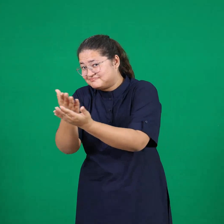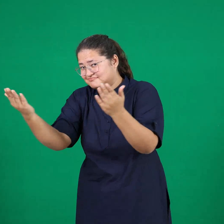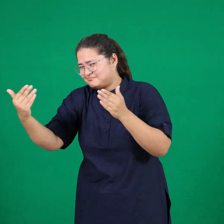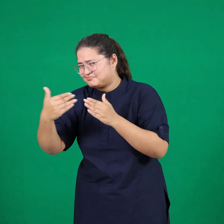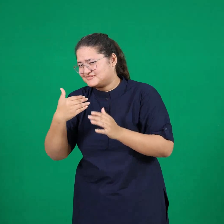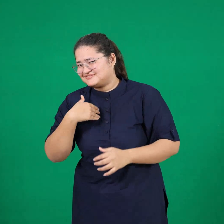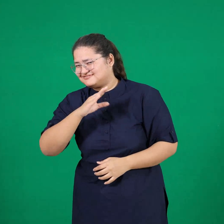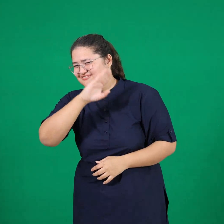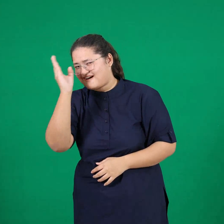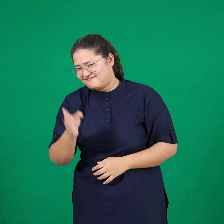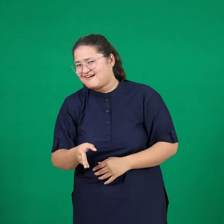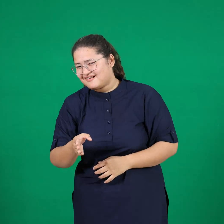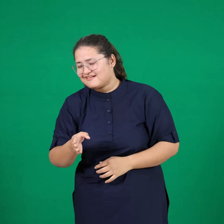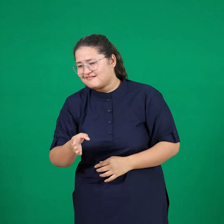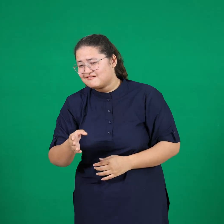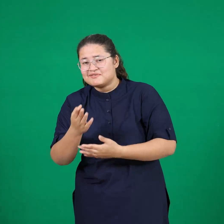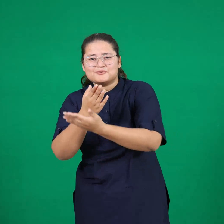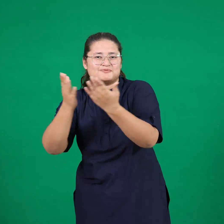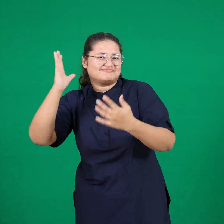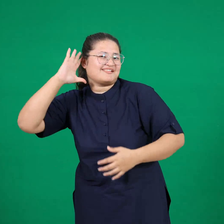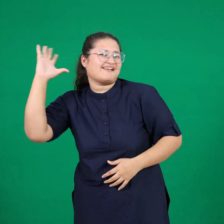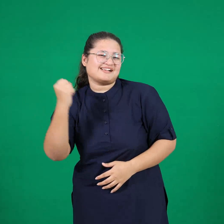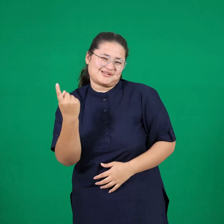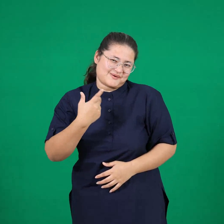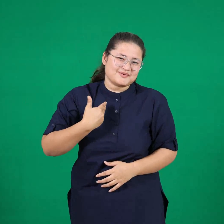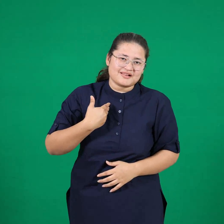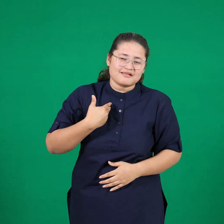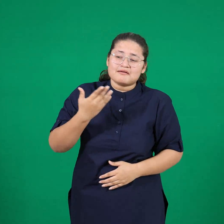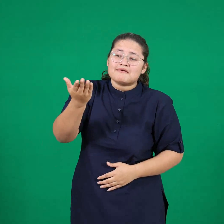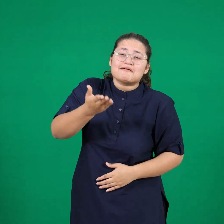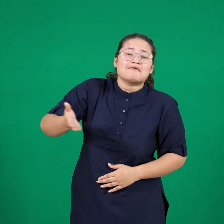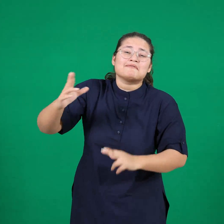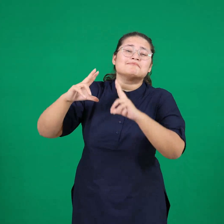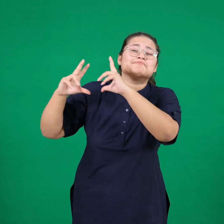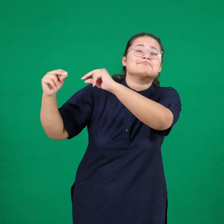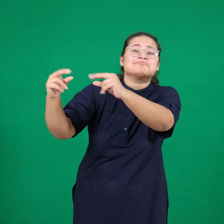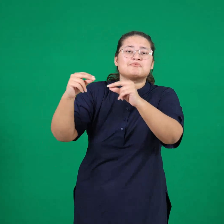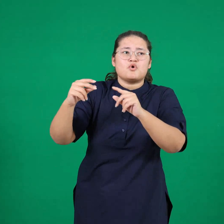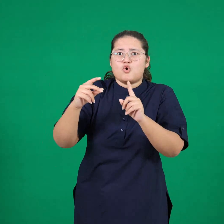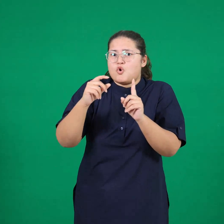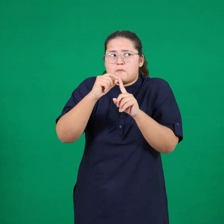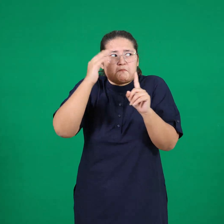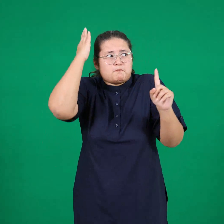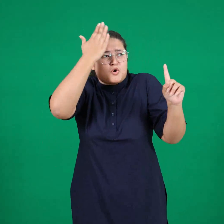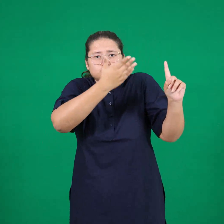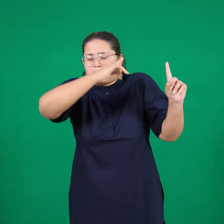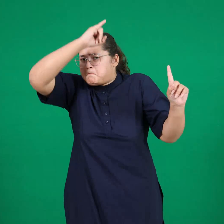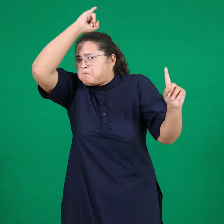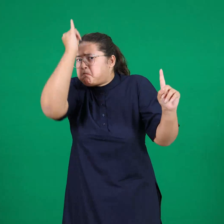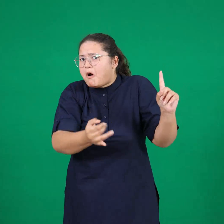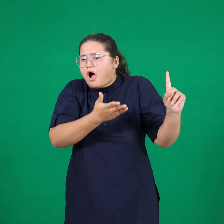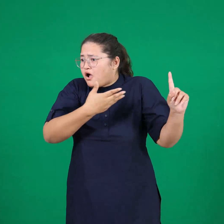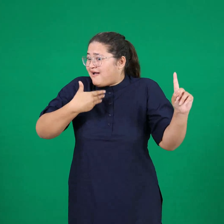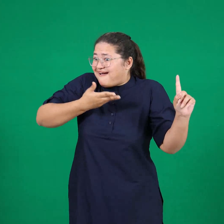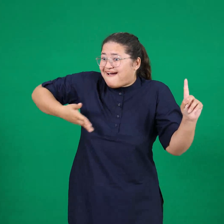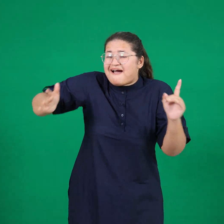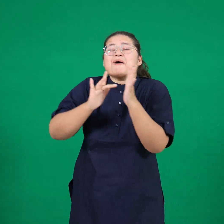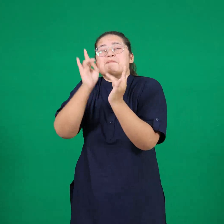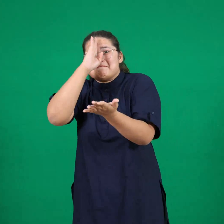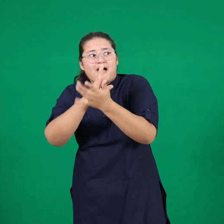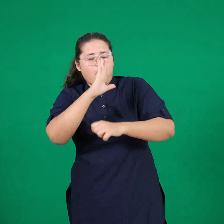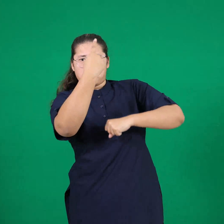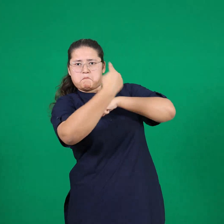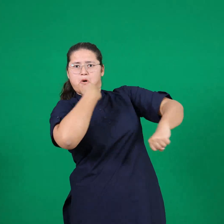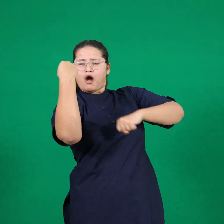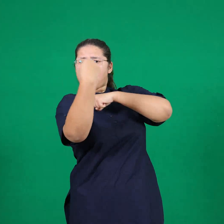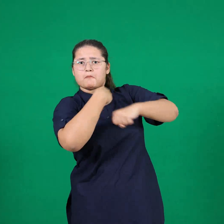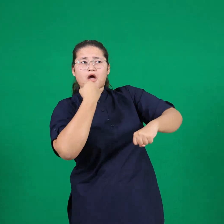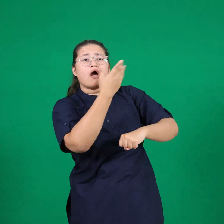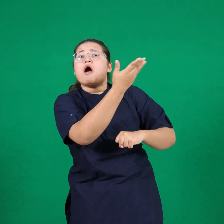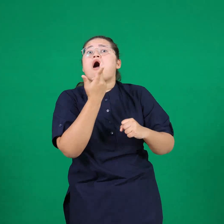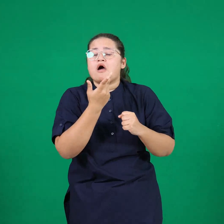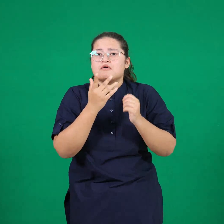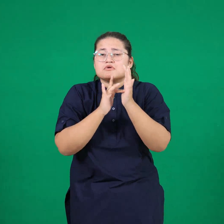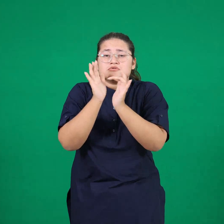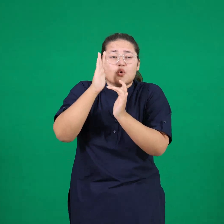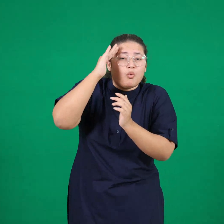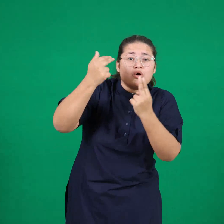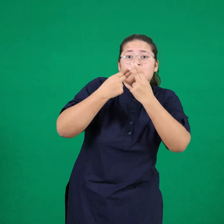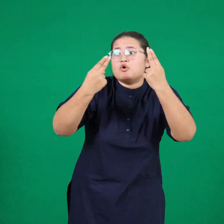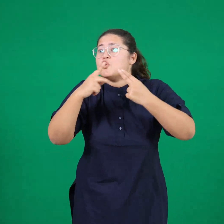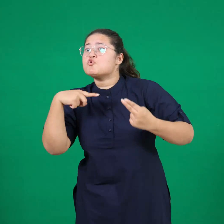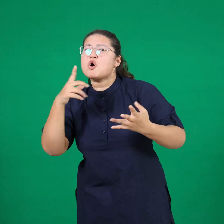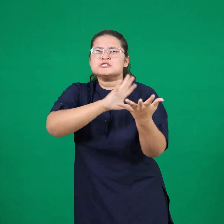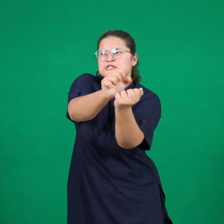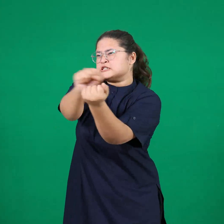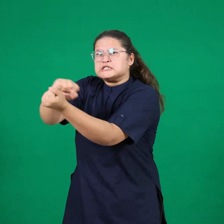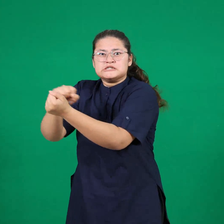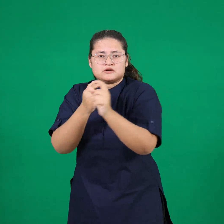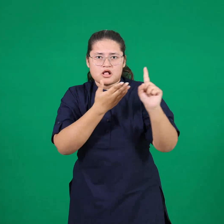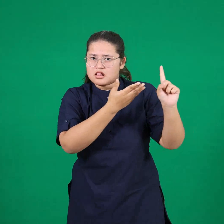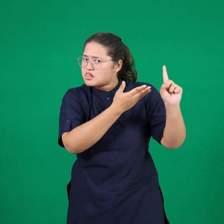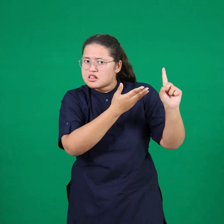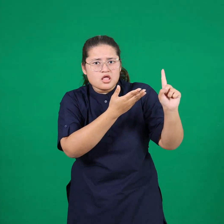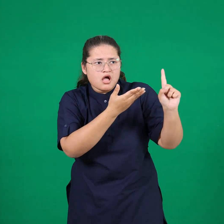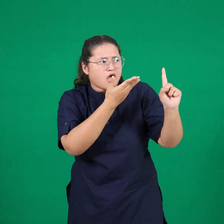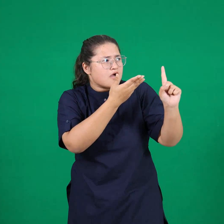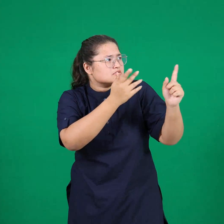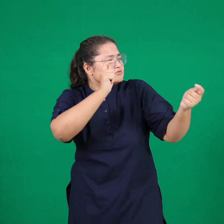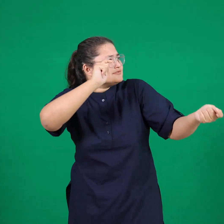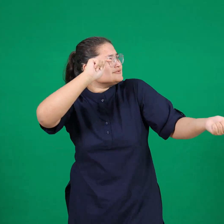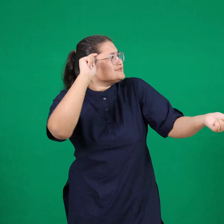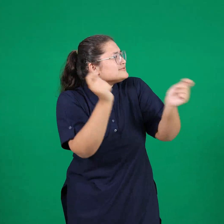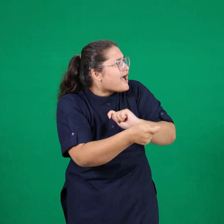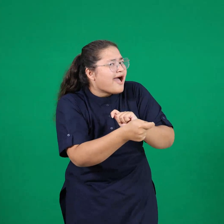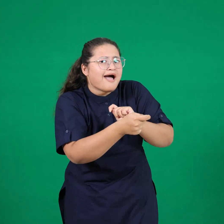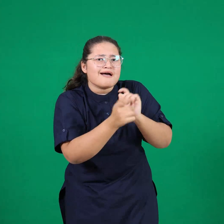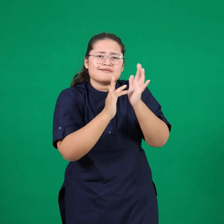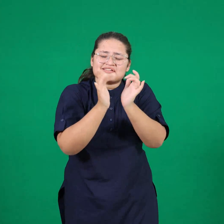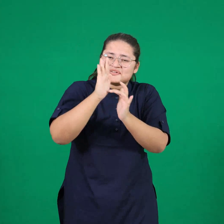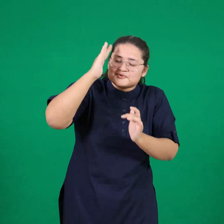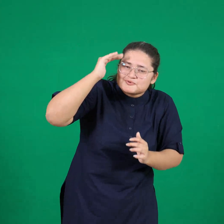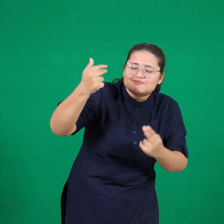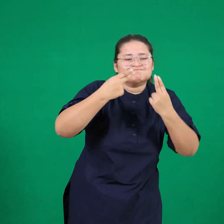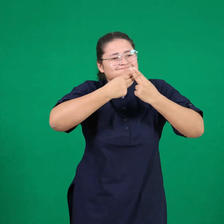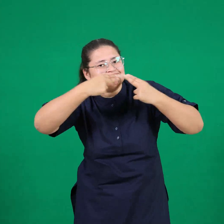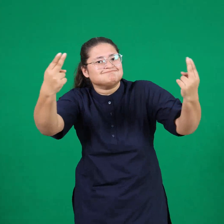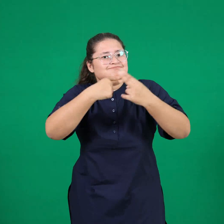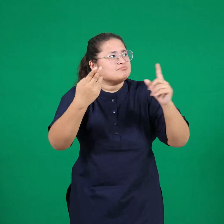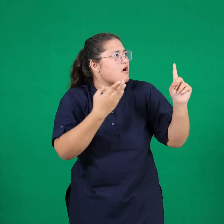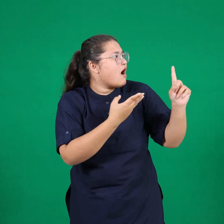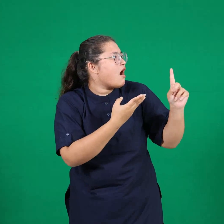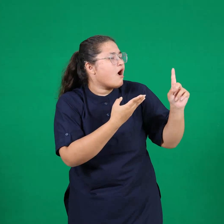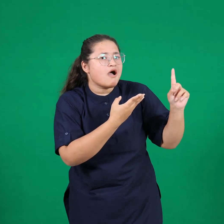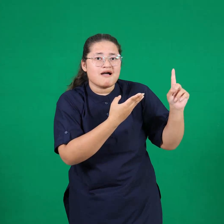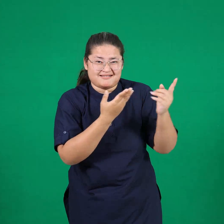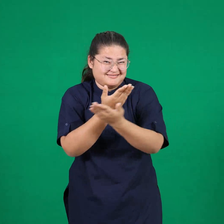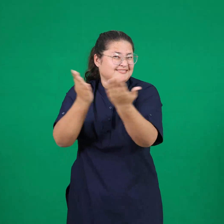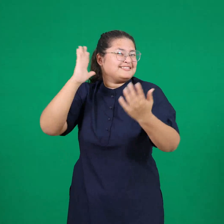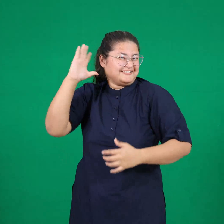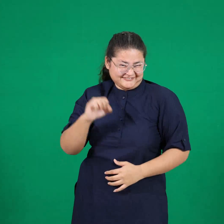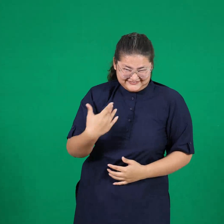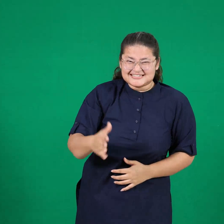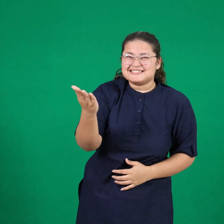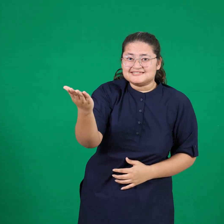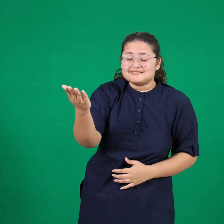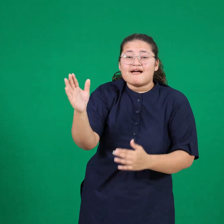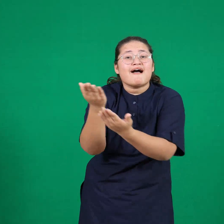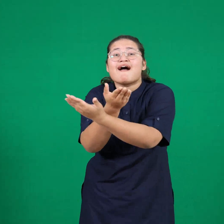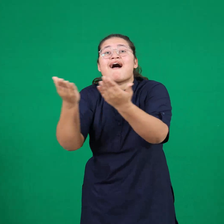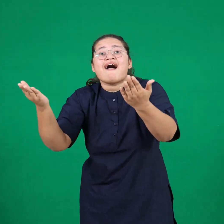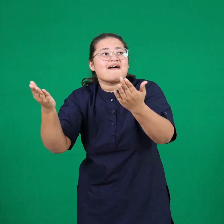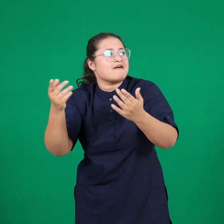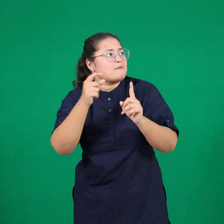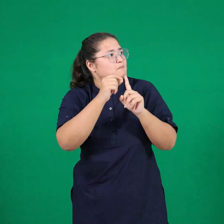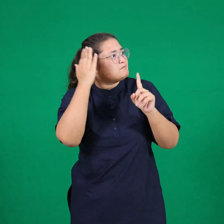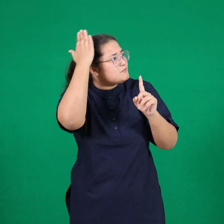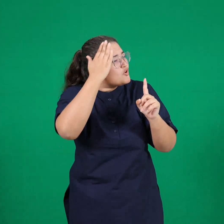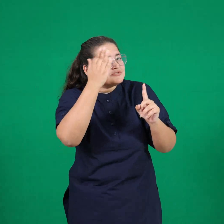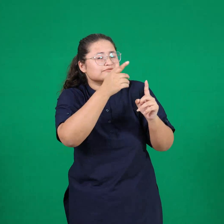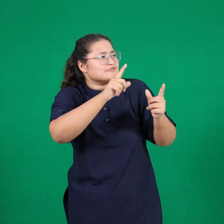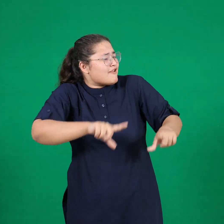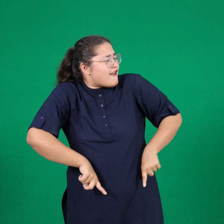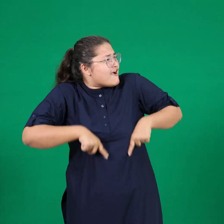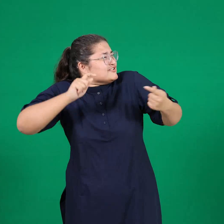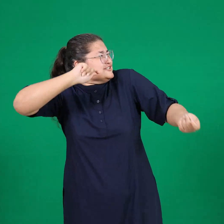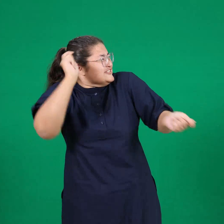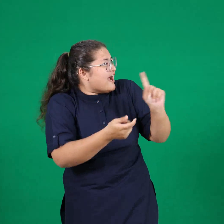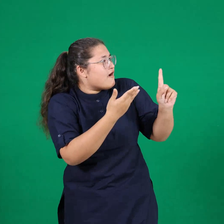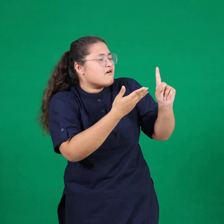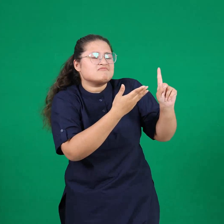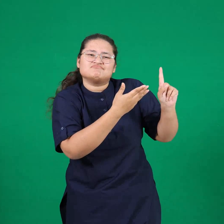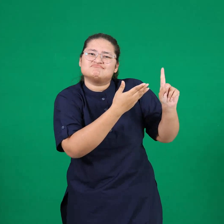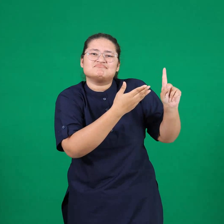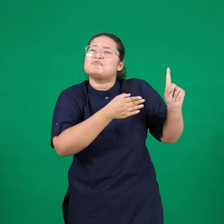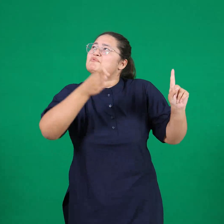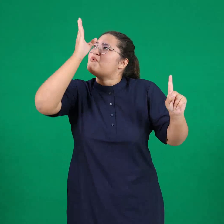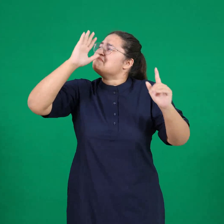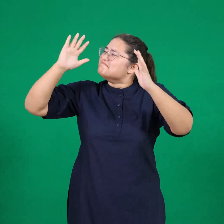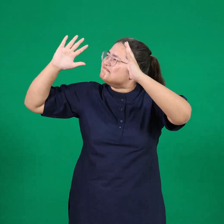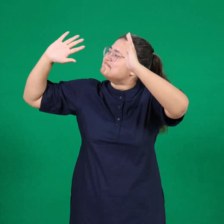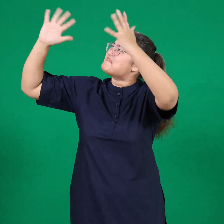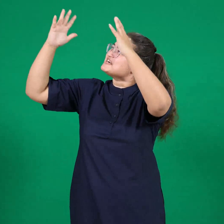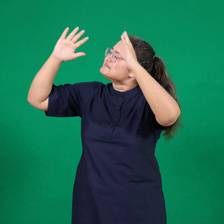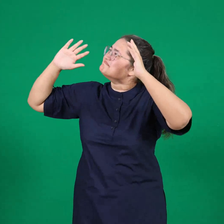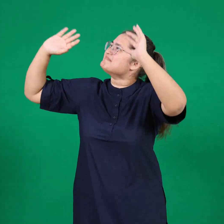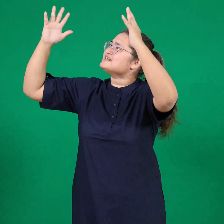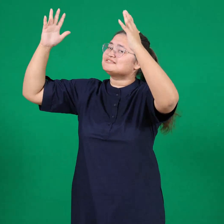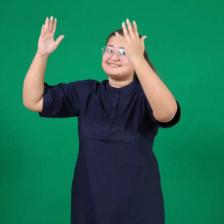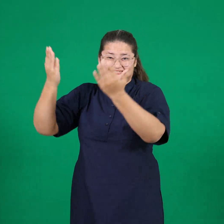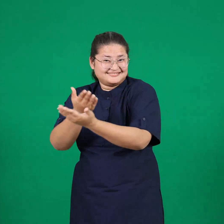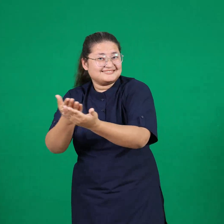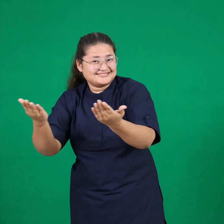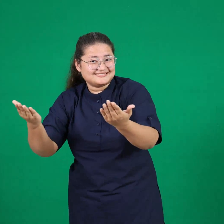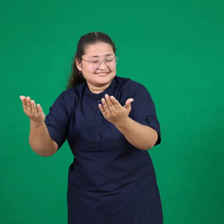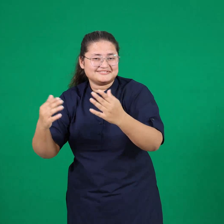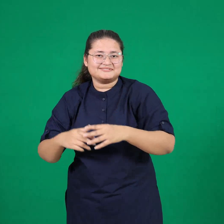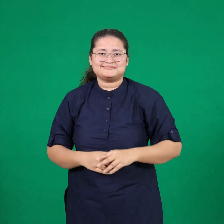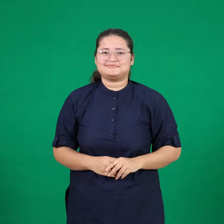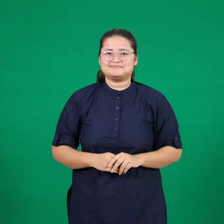They only heard the account: "The man who formerly persecuted us is now preaching the faith he once tried to destroy."